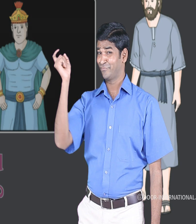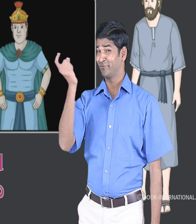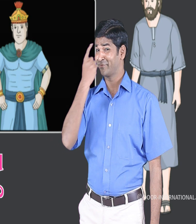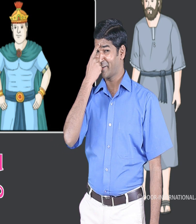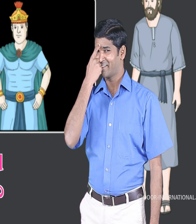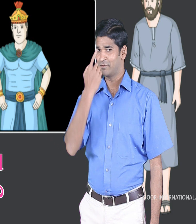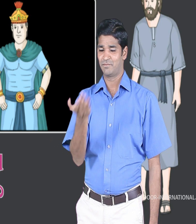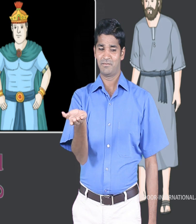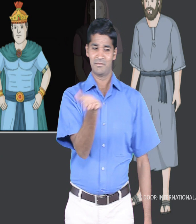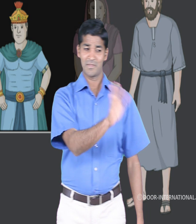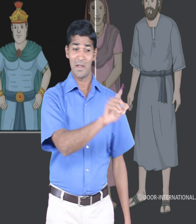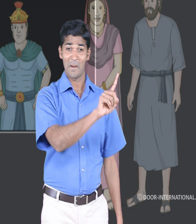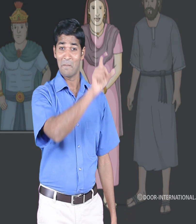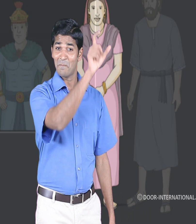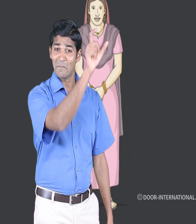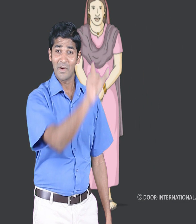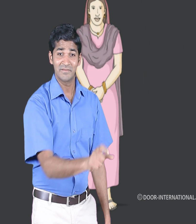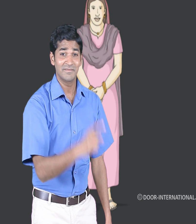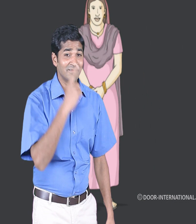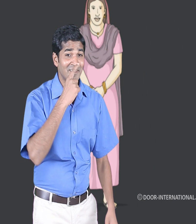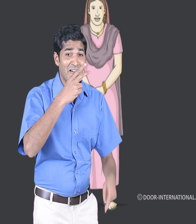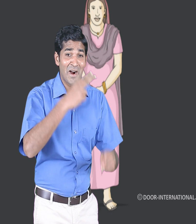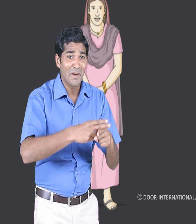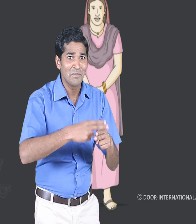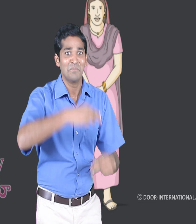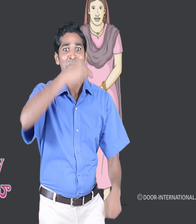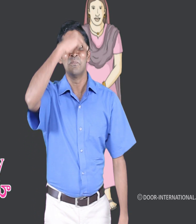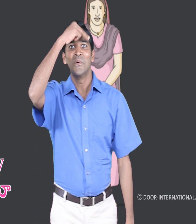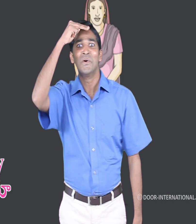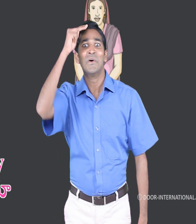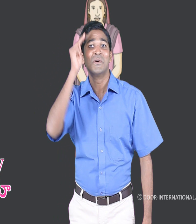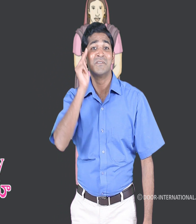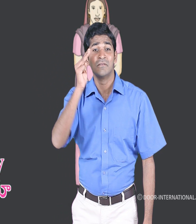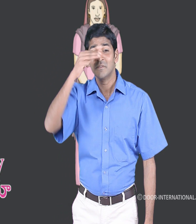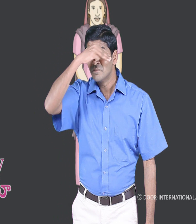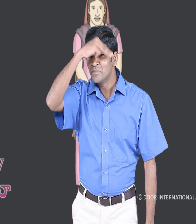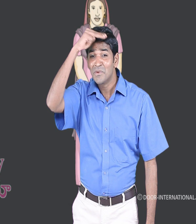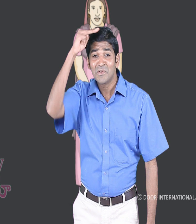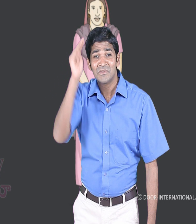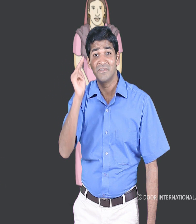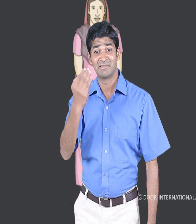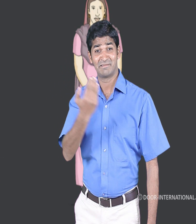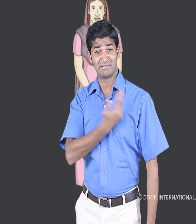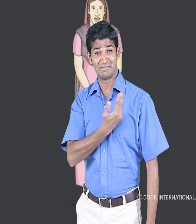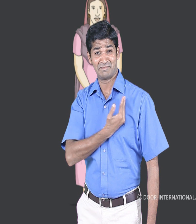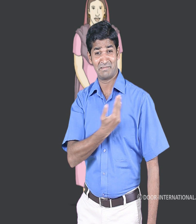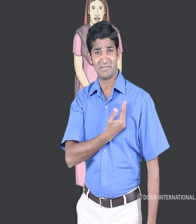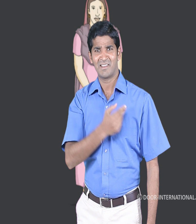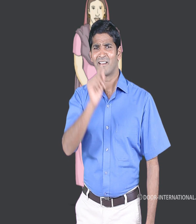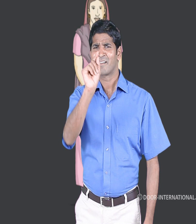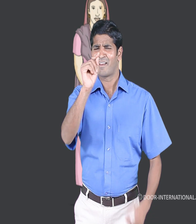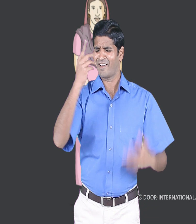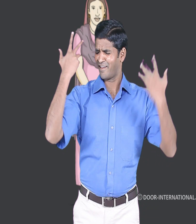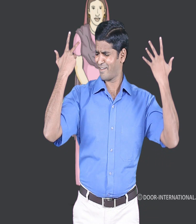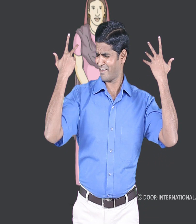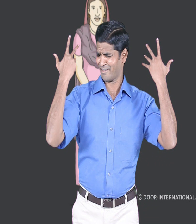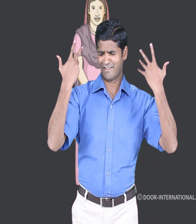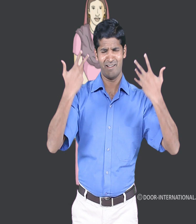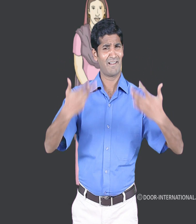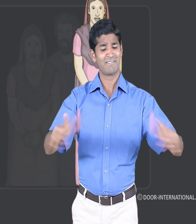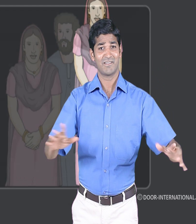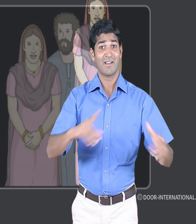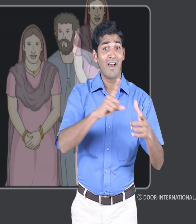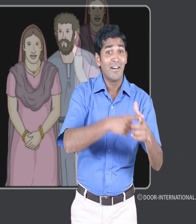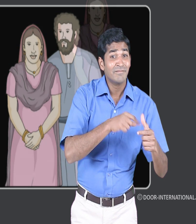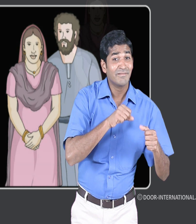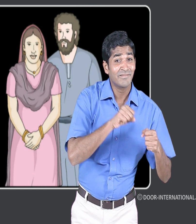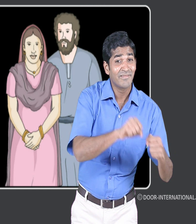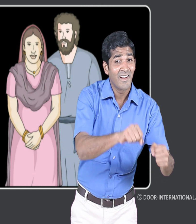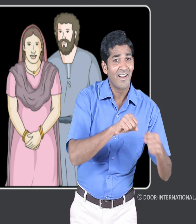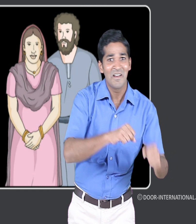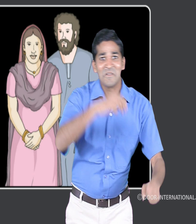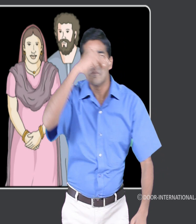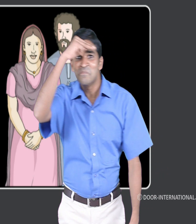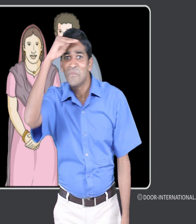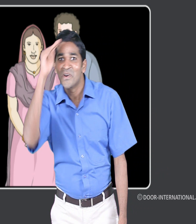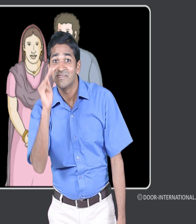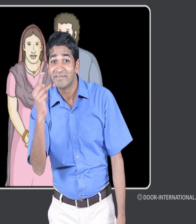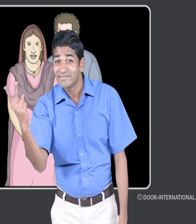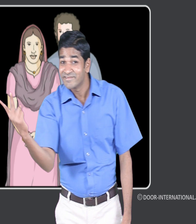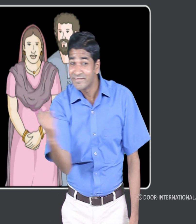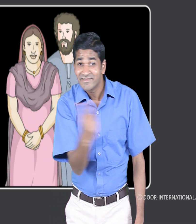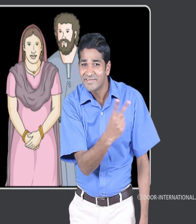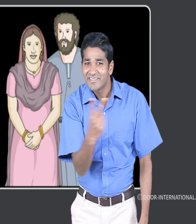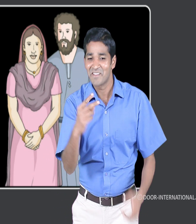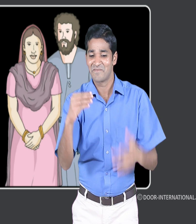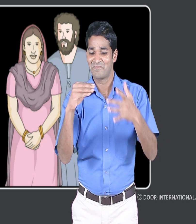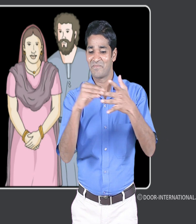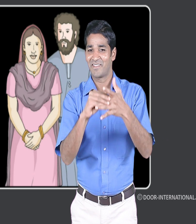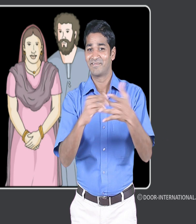And the virgin’s name was Mary.